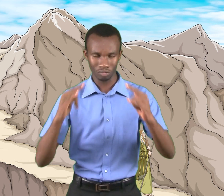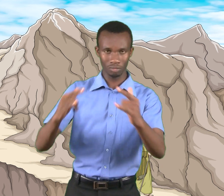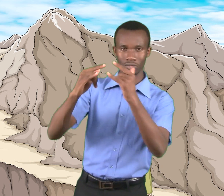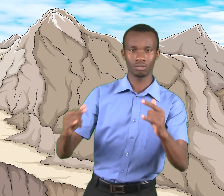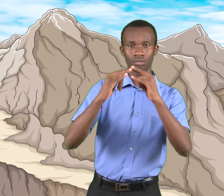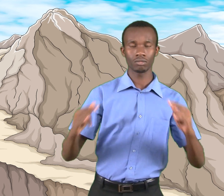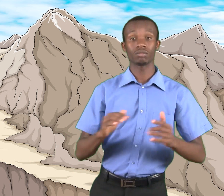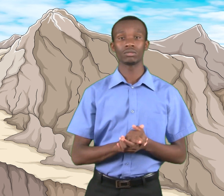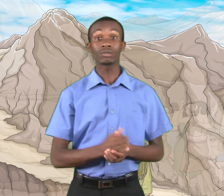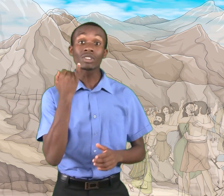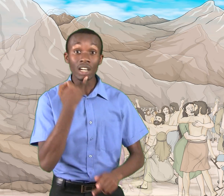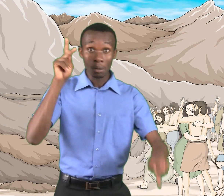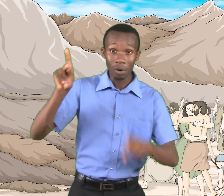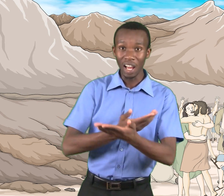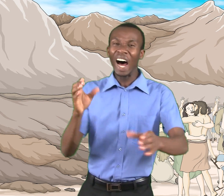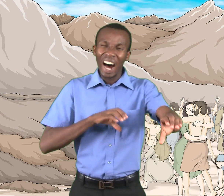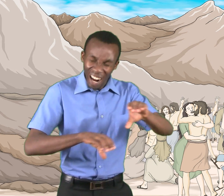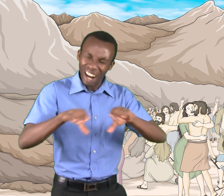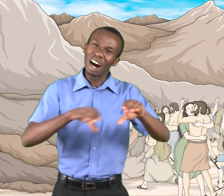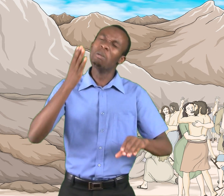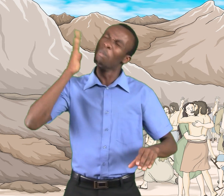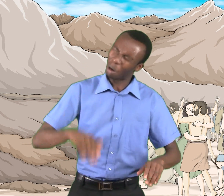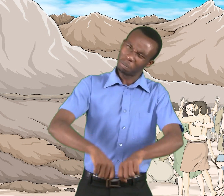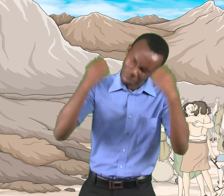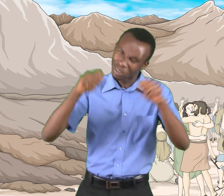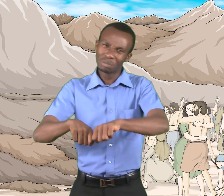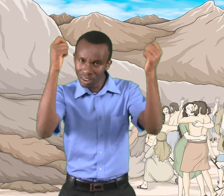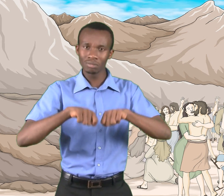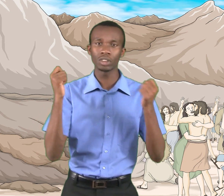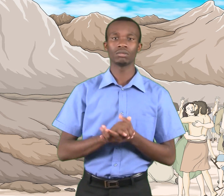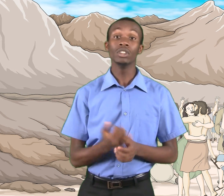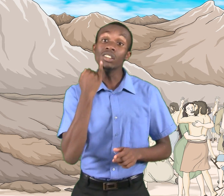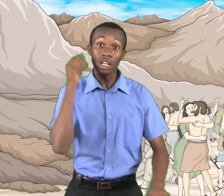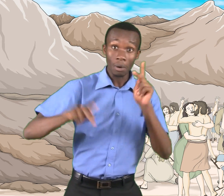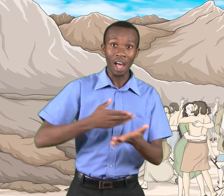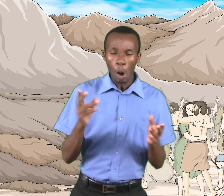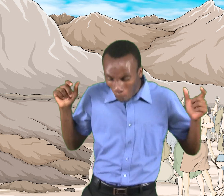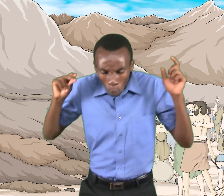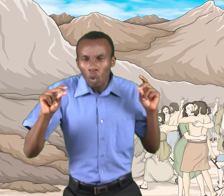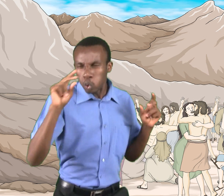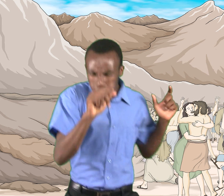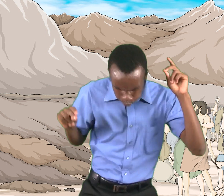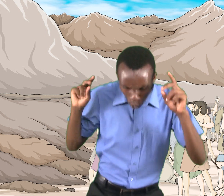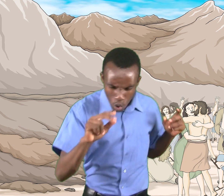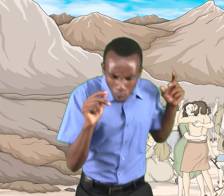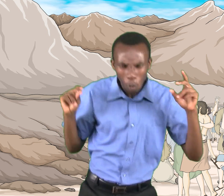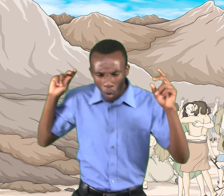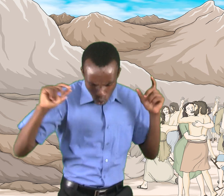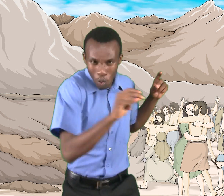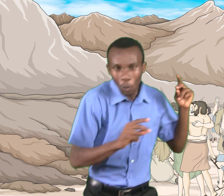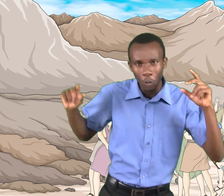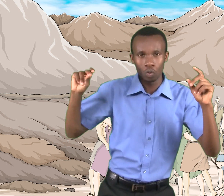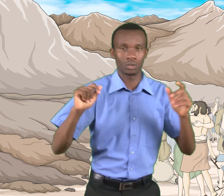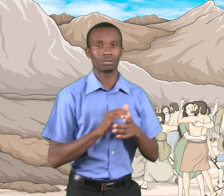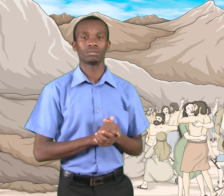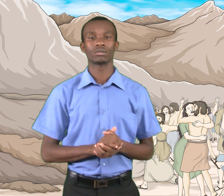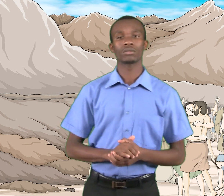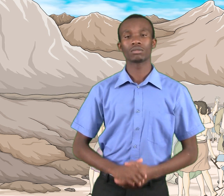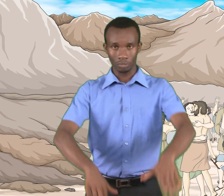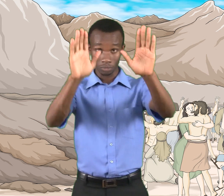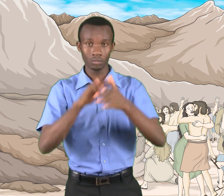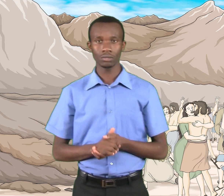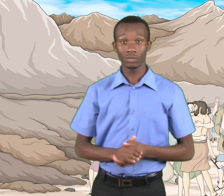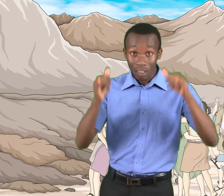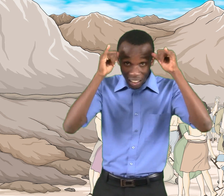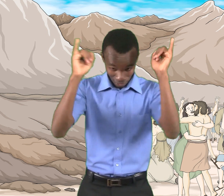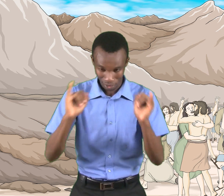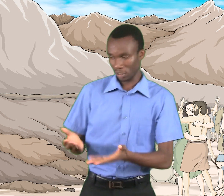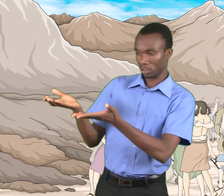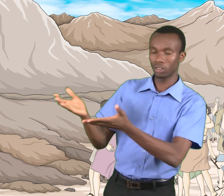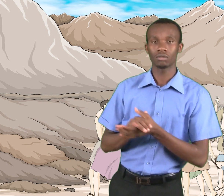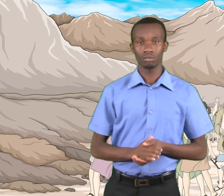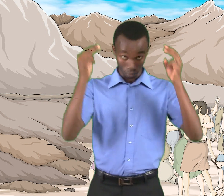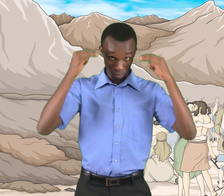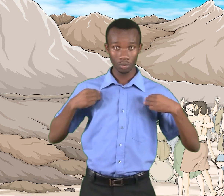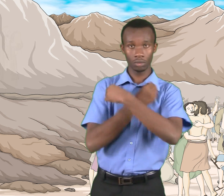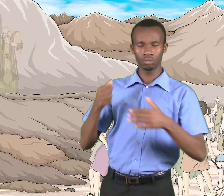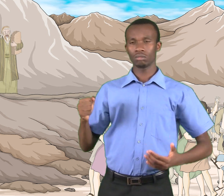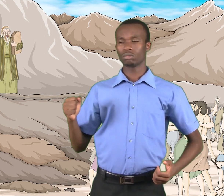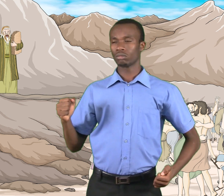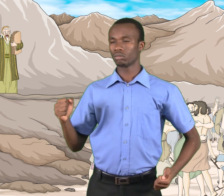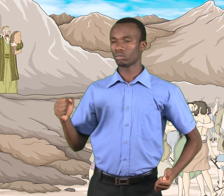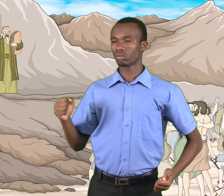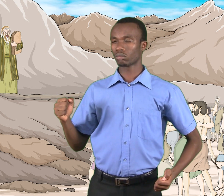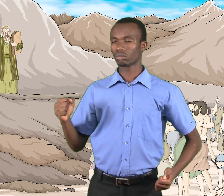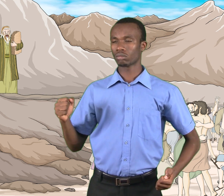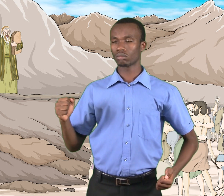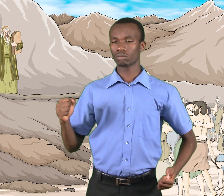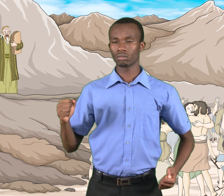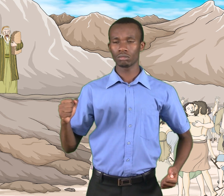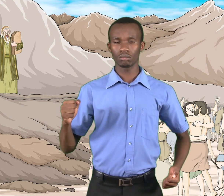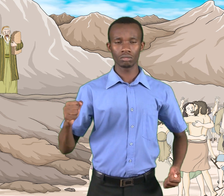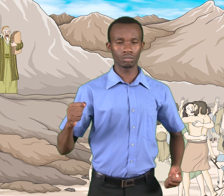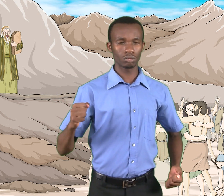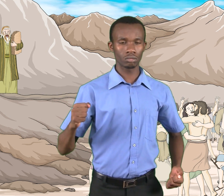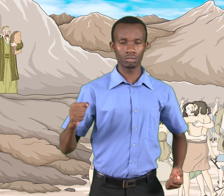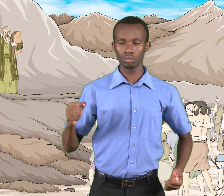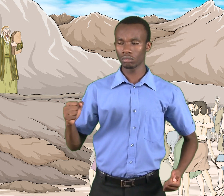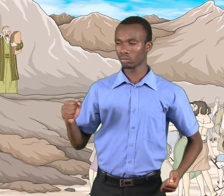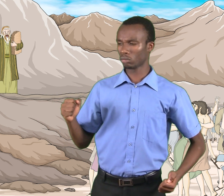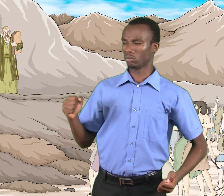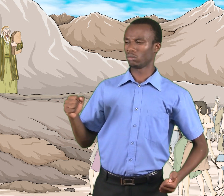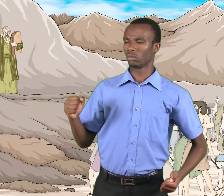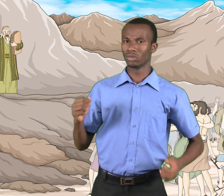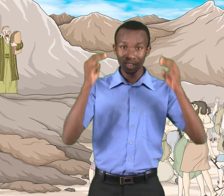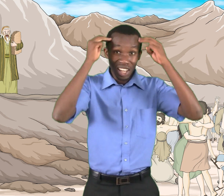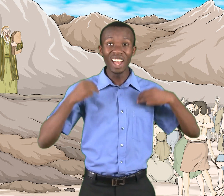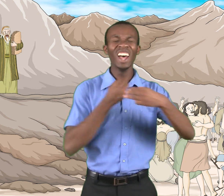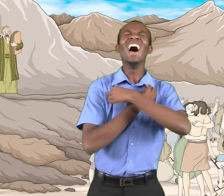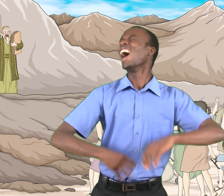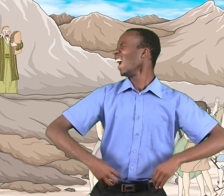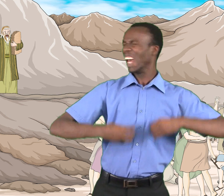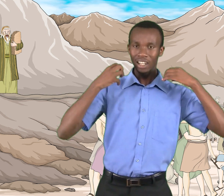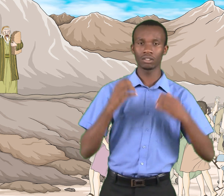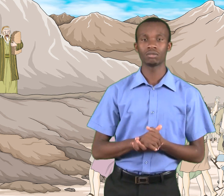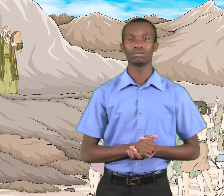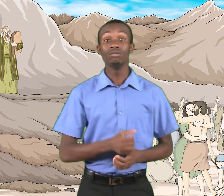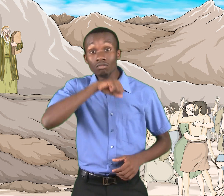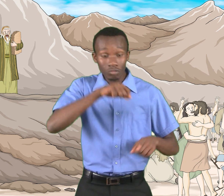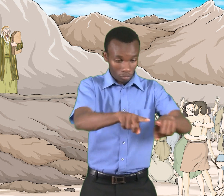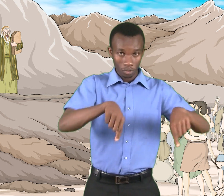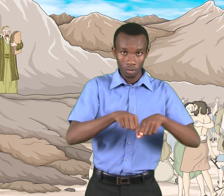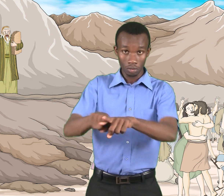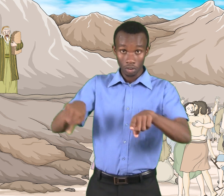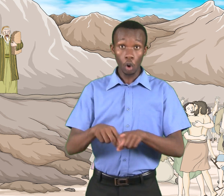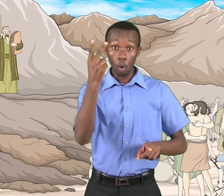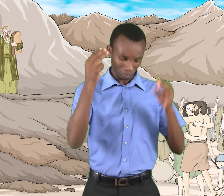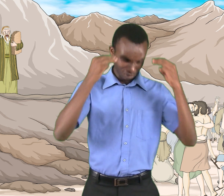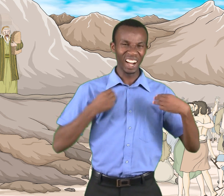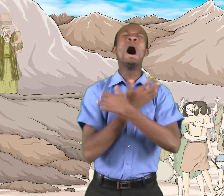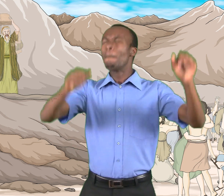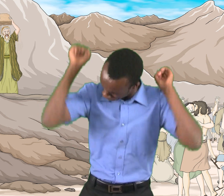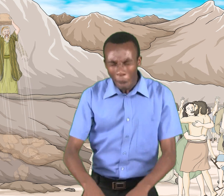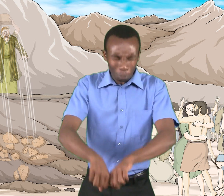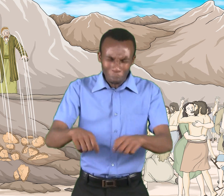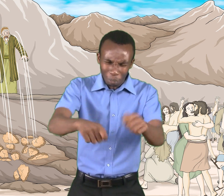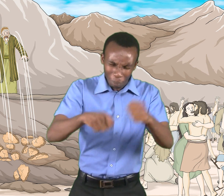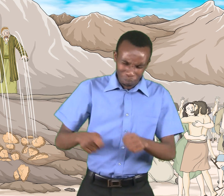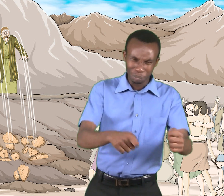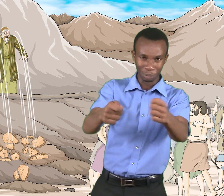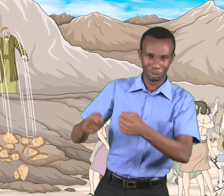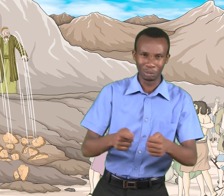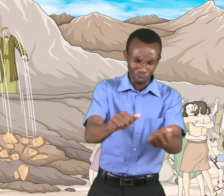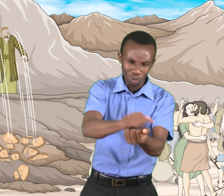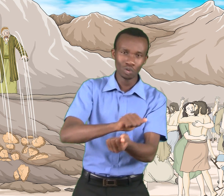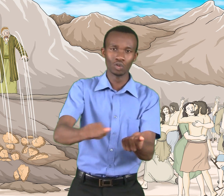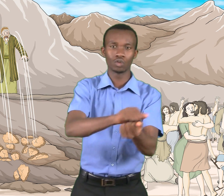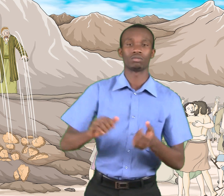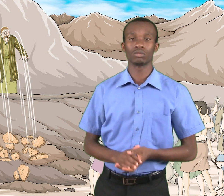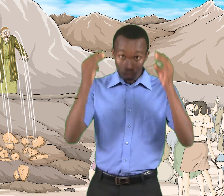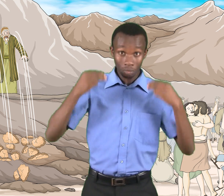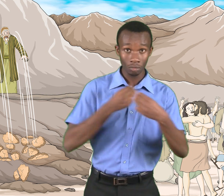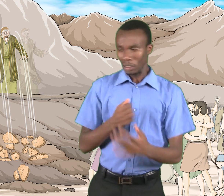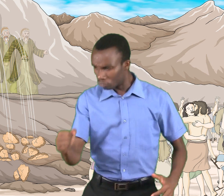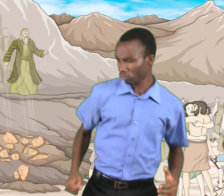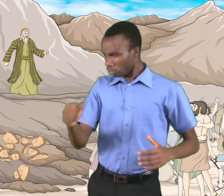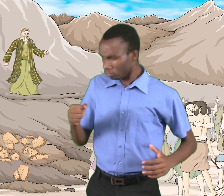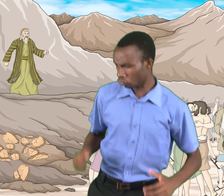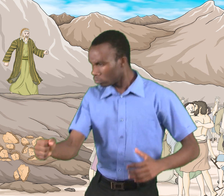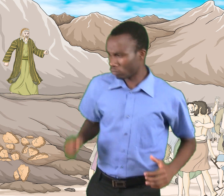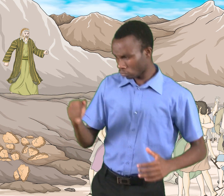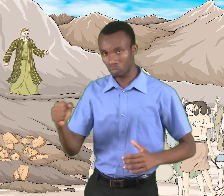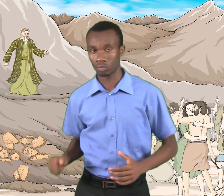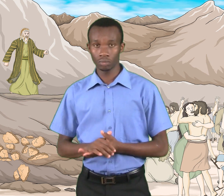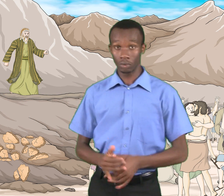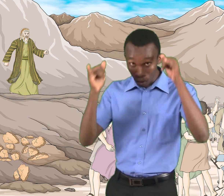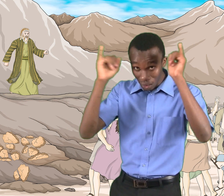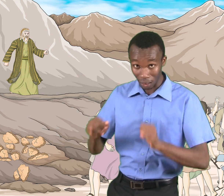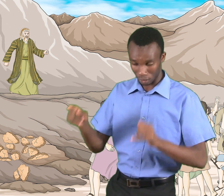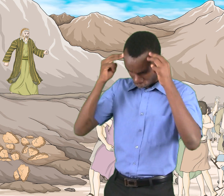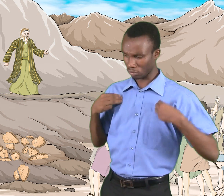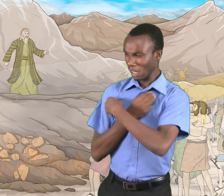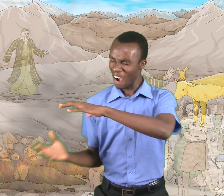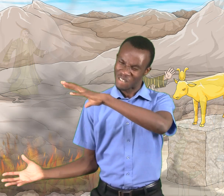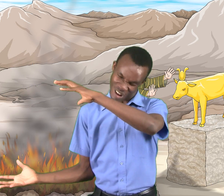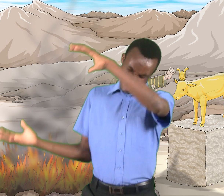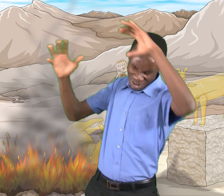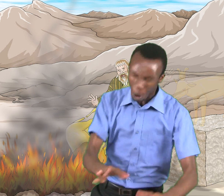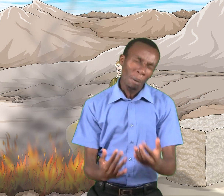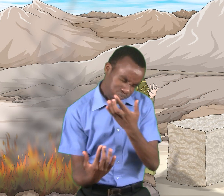As Moses approached the camp and saw the calf and the dancing, he burned with anger and threw the tablets out of his hands, shattering them at the base of the mountain.